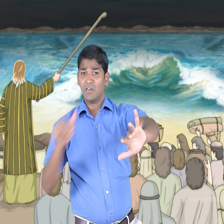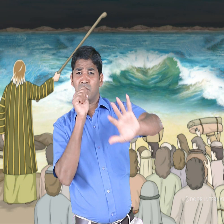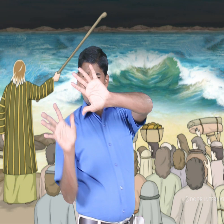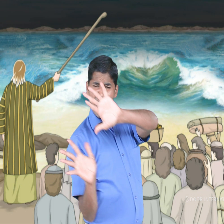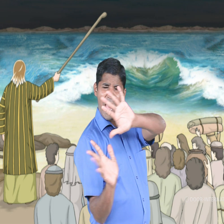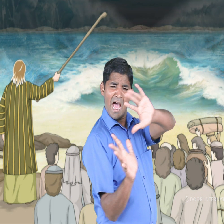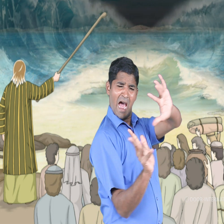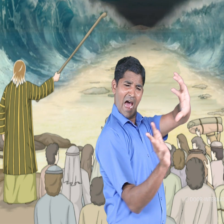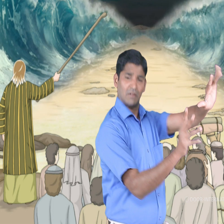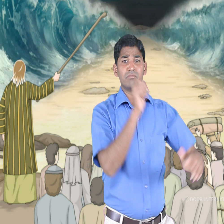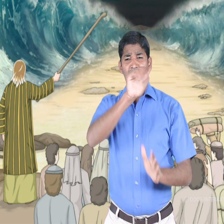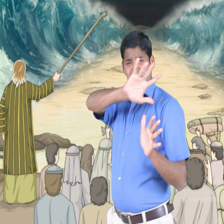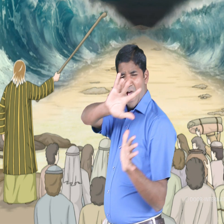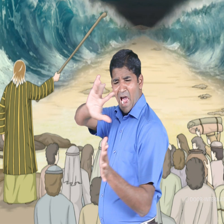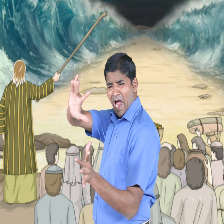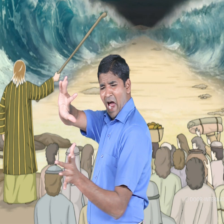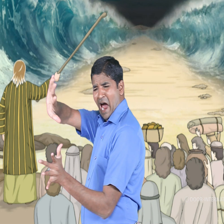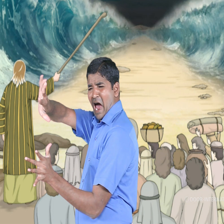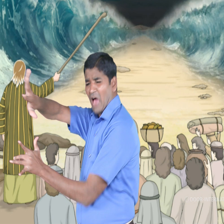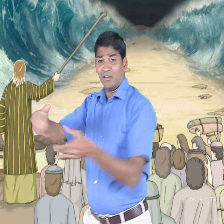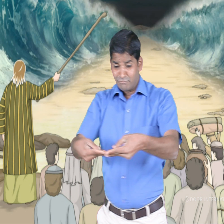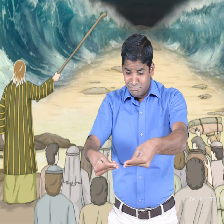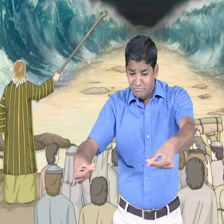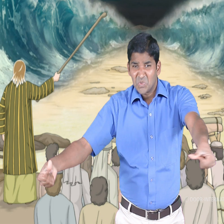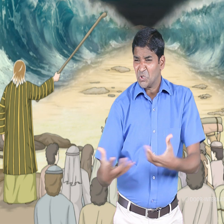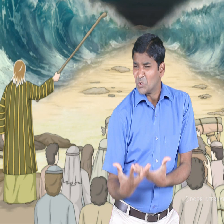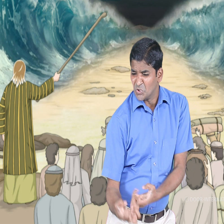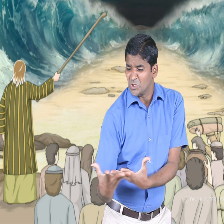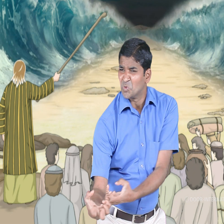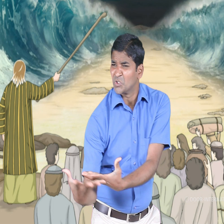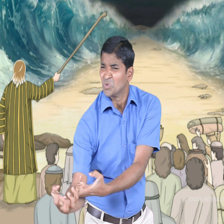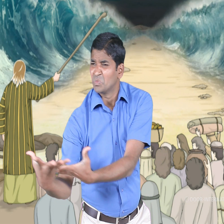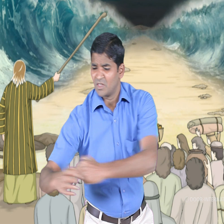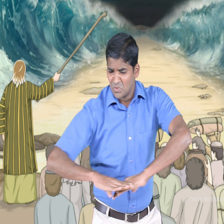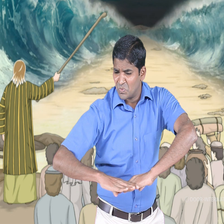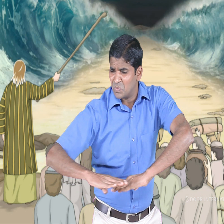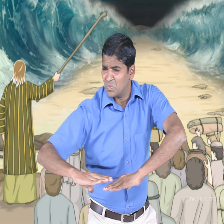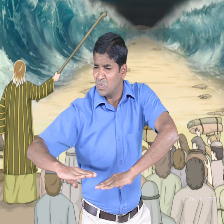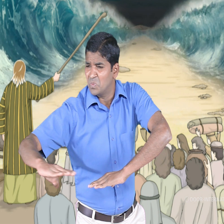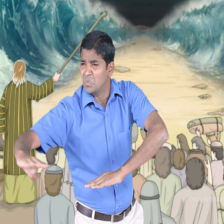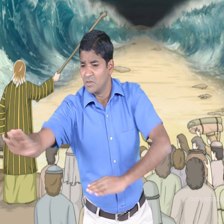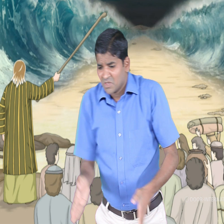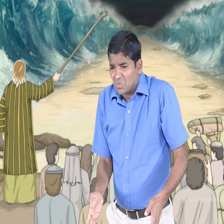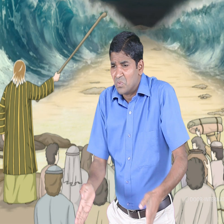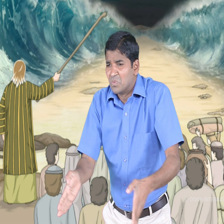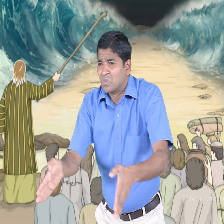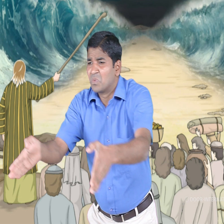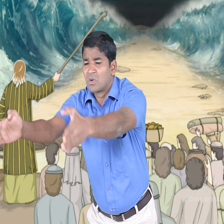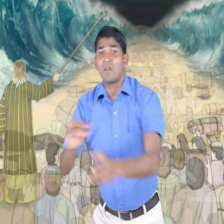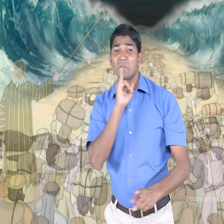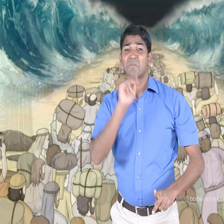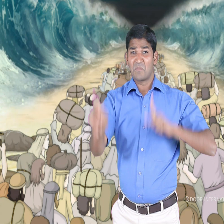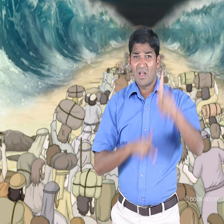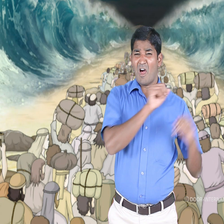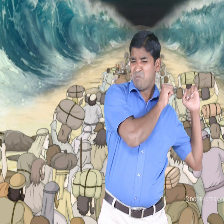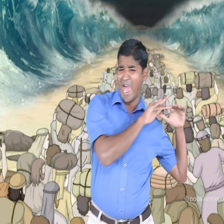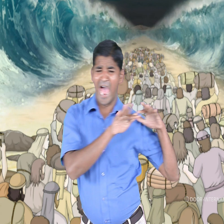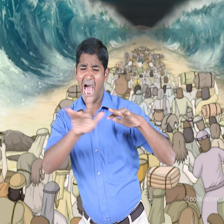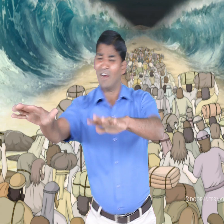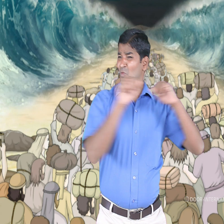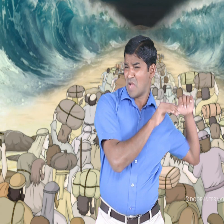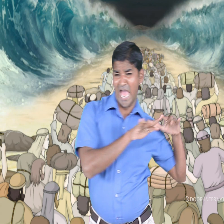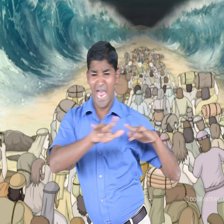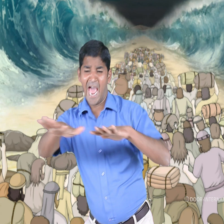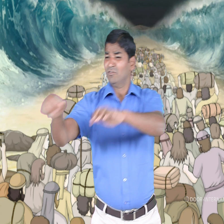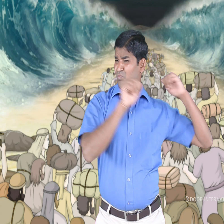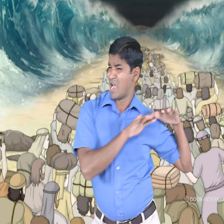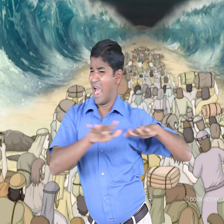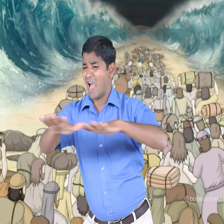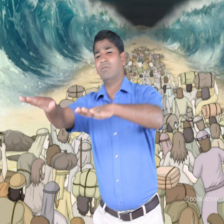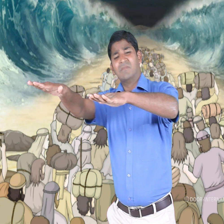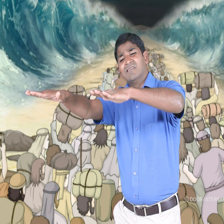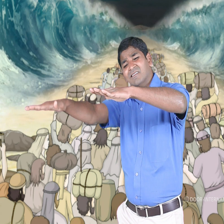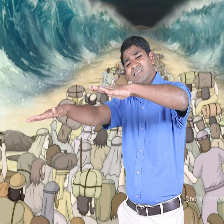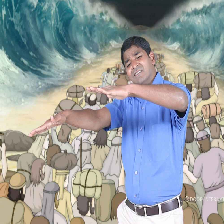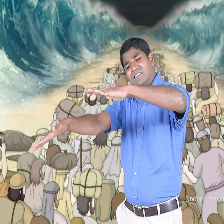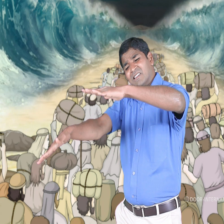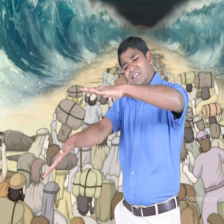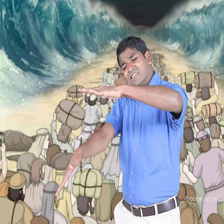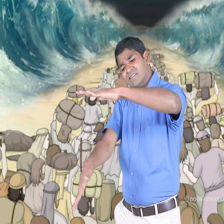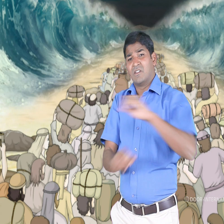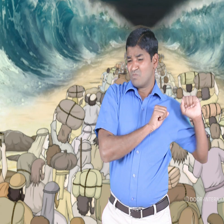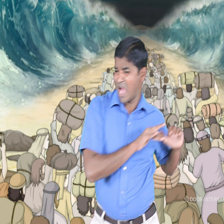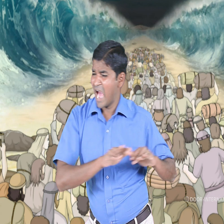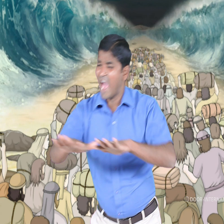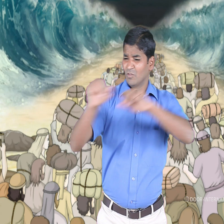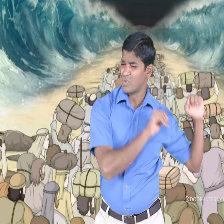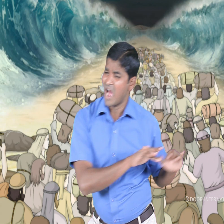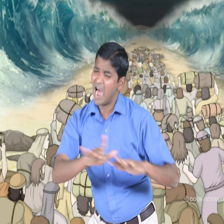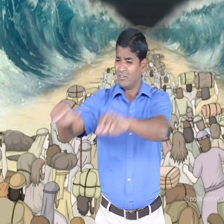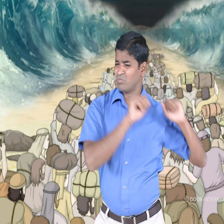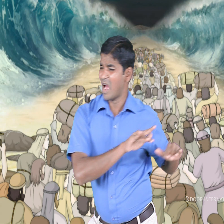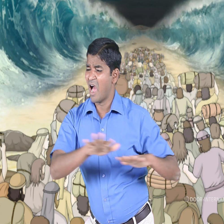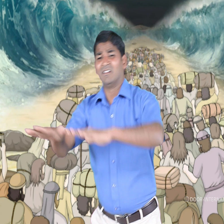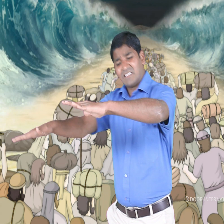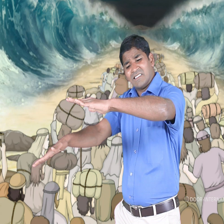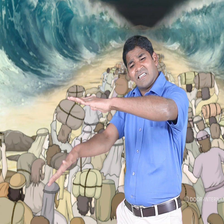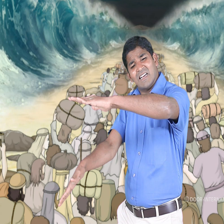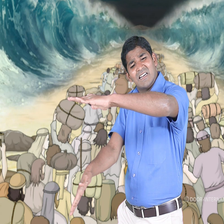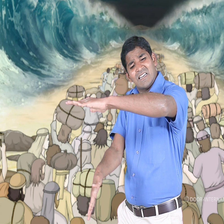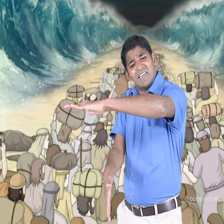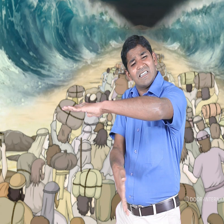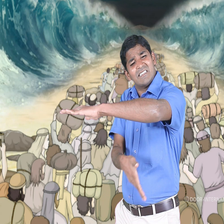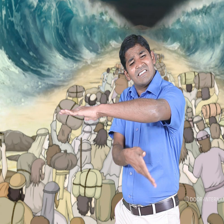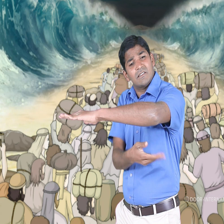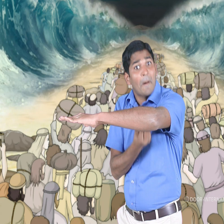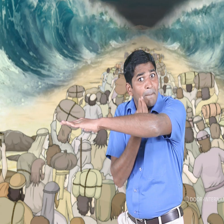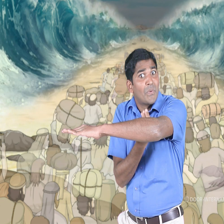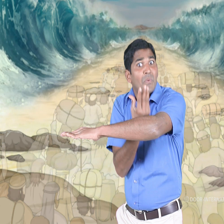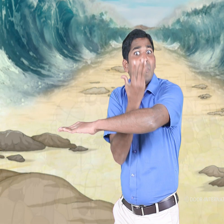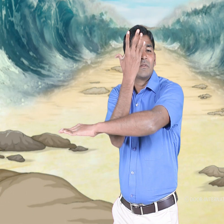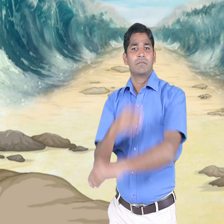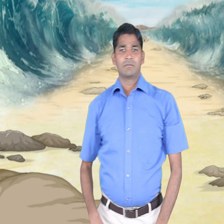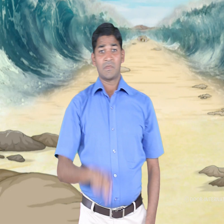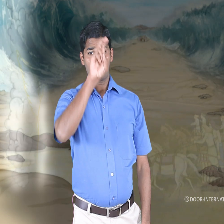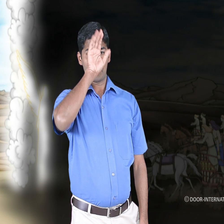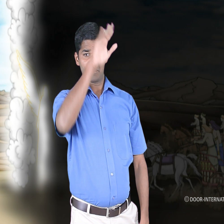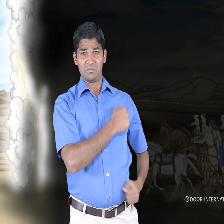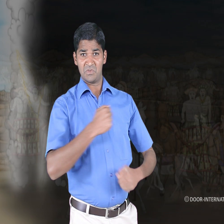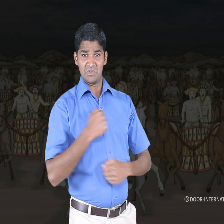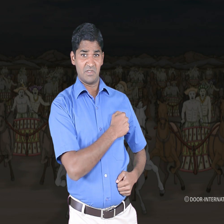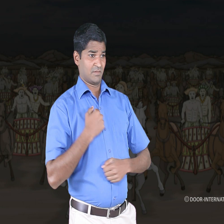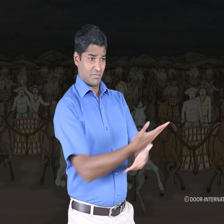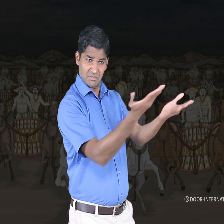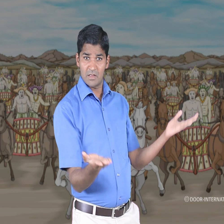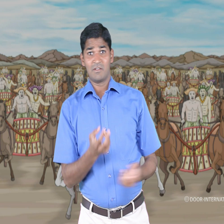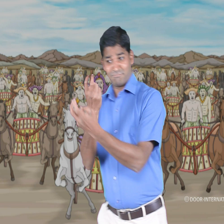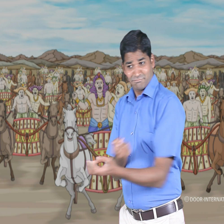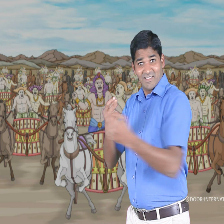So the waters were divided, and the Israelites went through the sea on dry ground, with walls of water on their right and on their left.